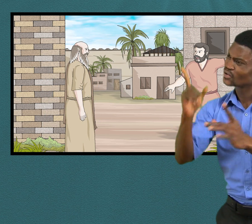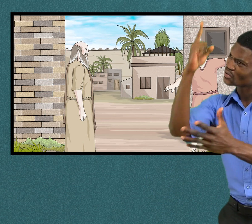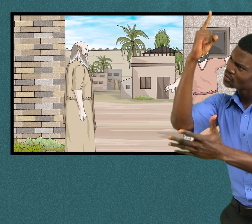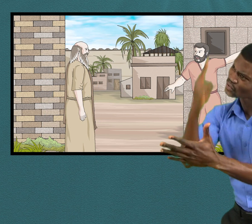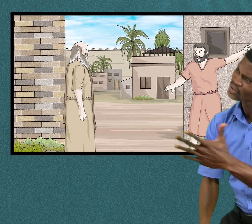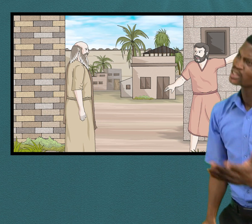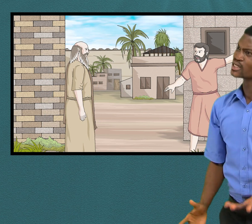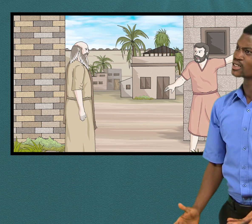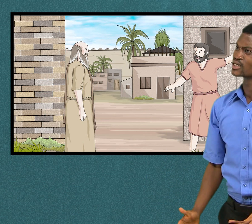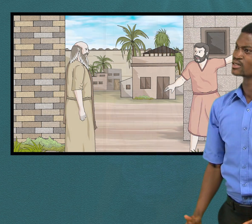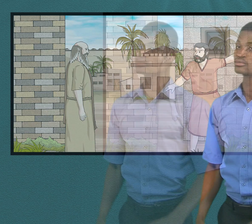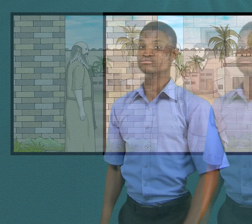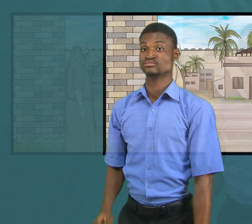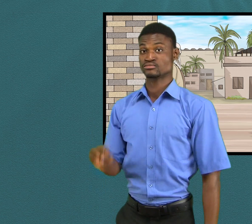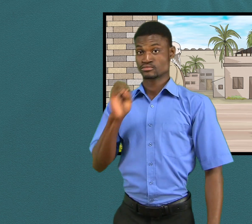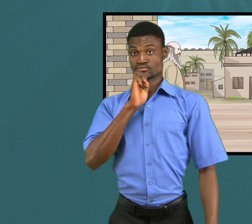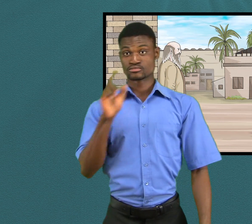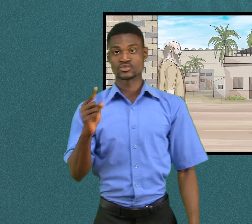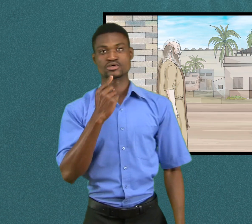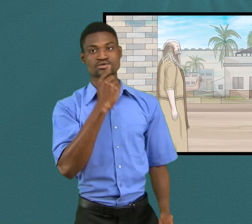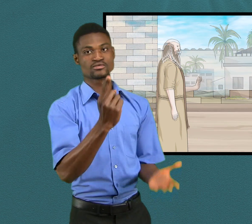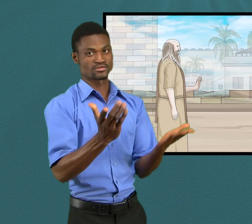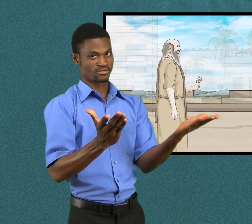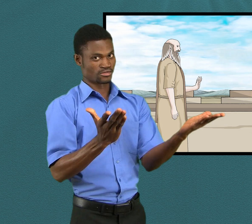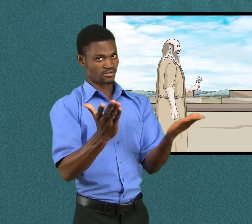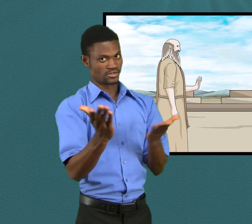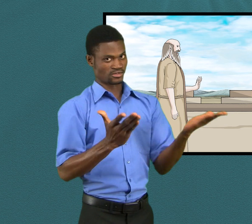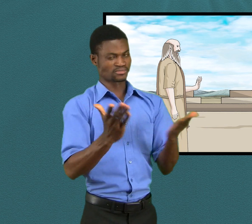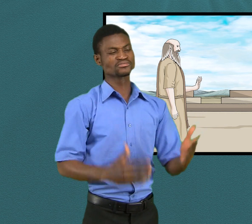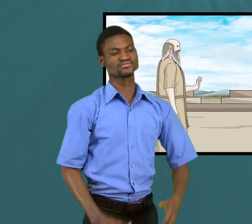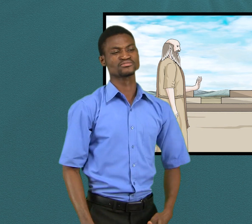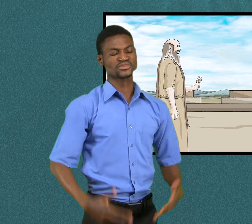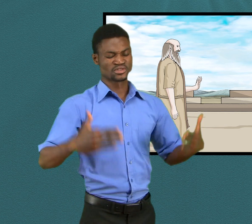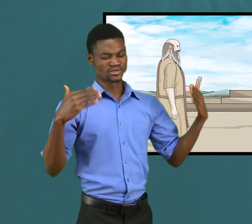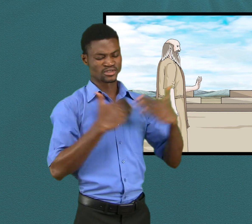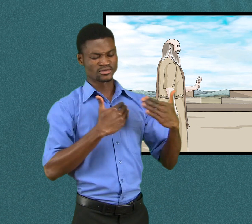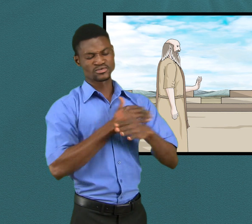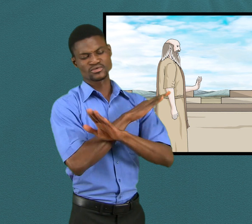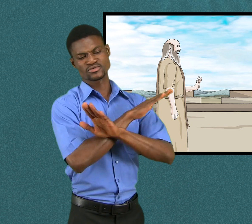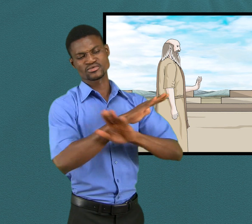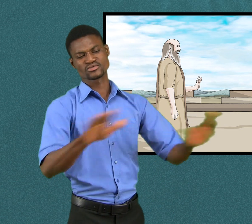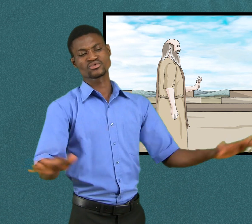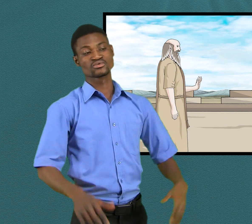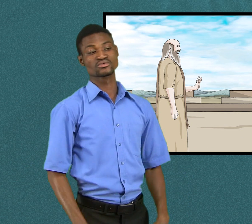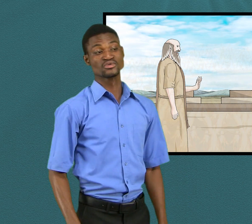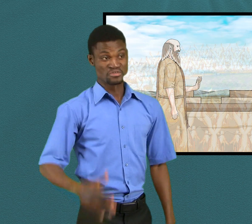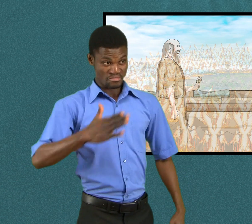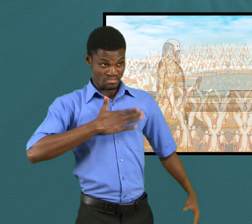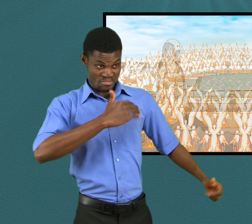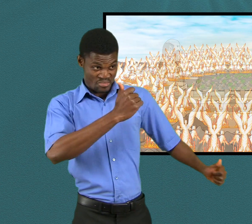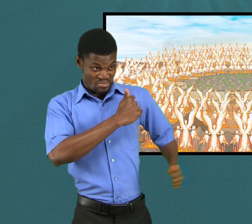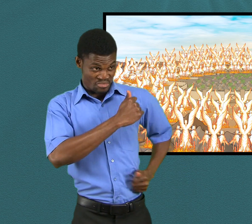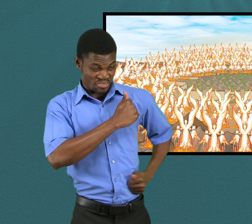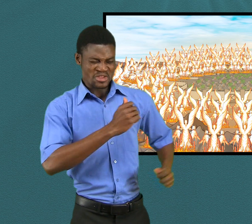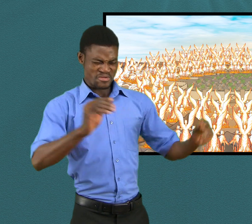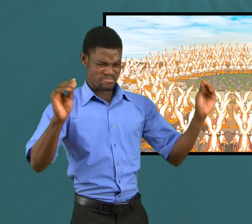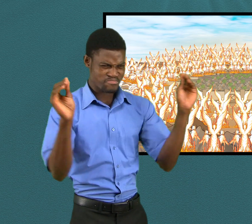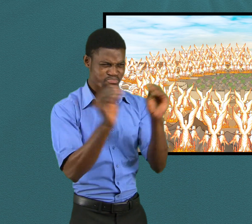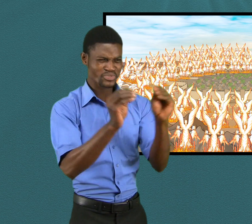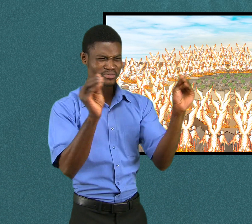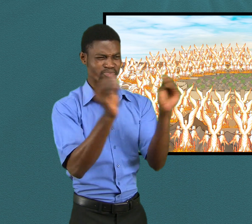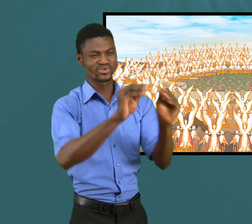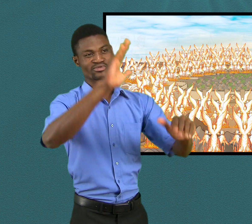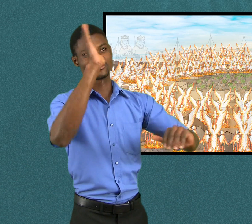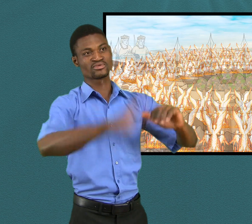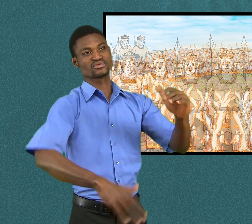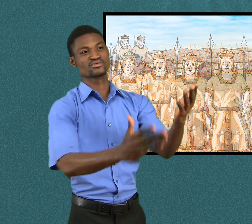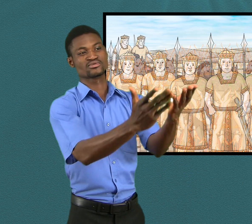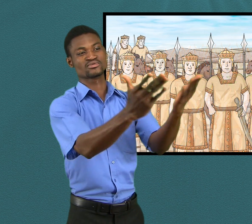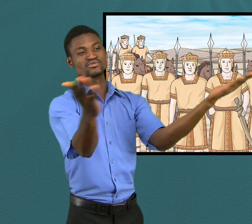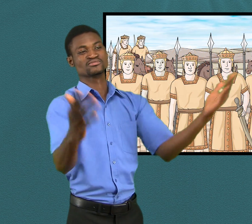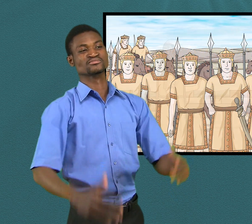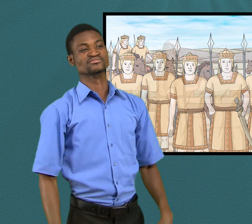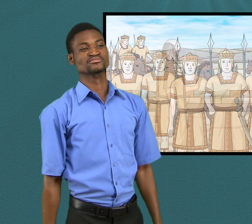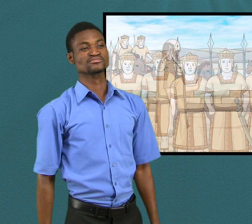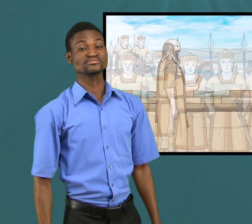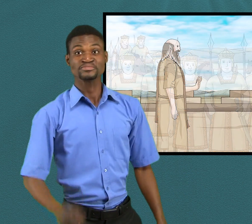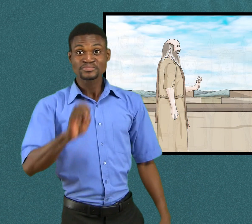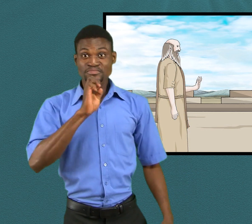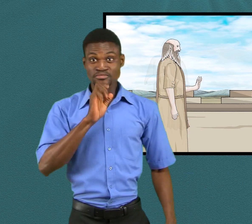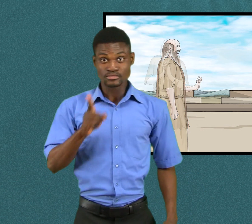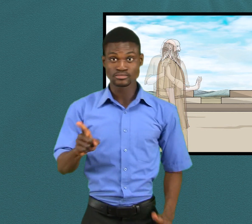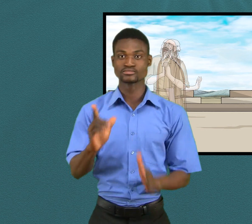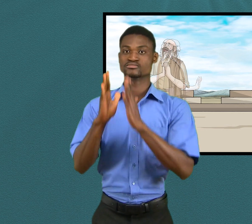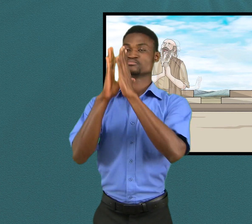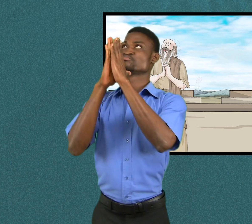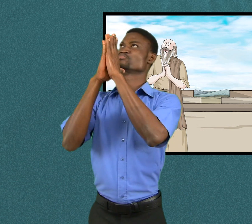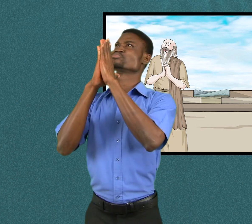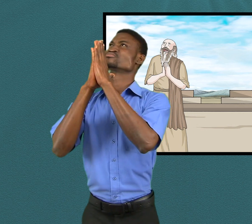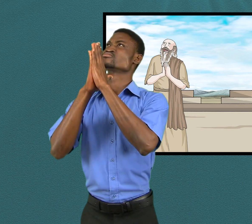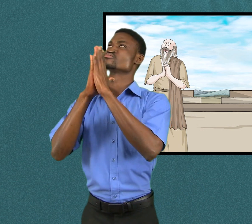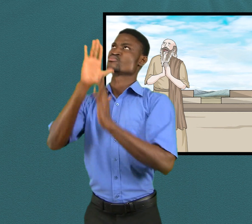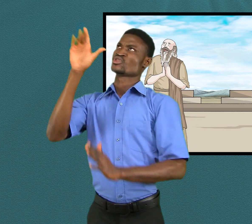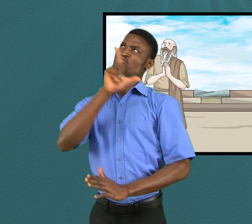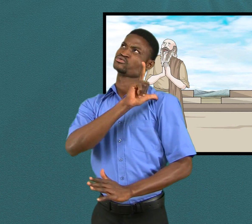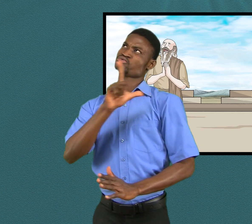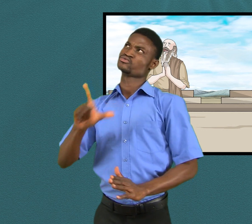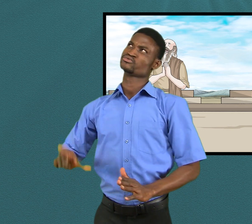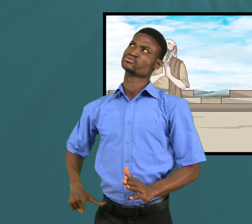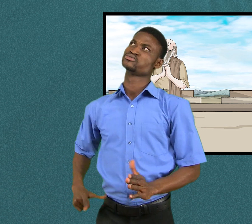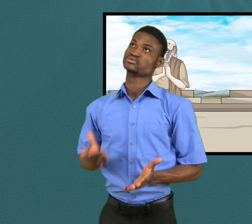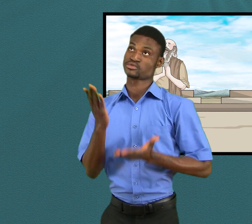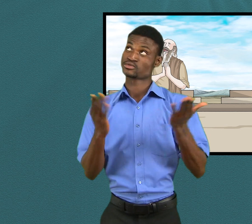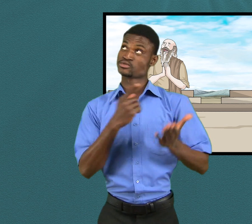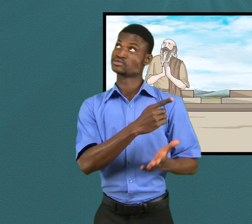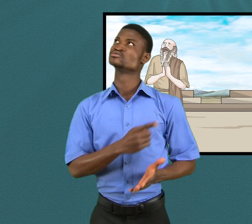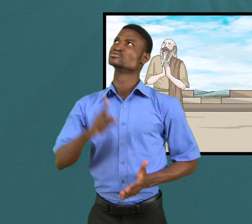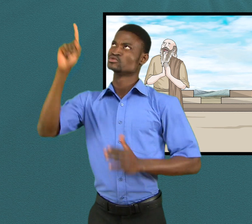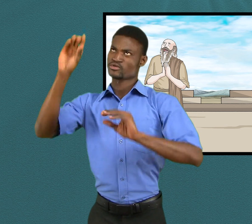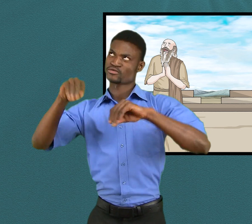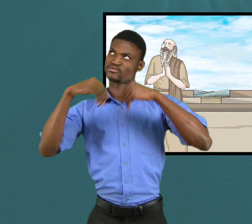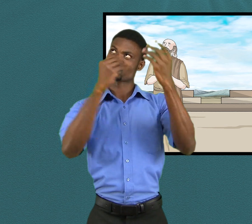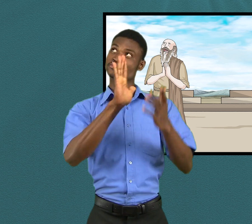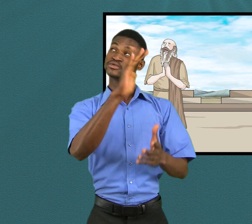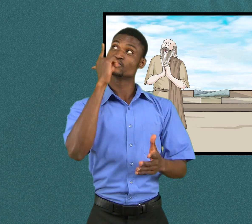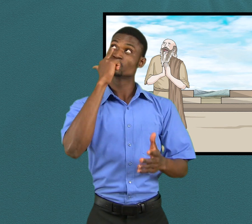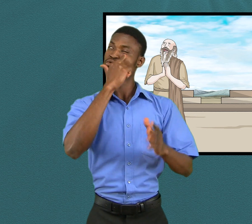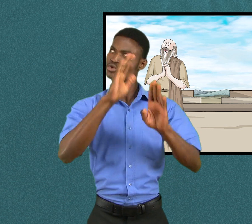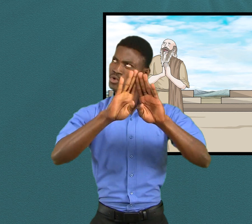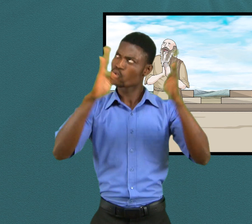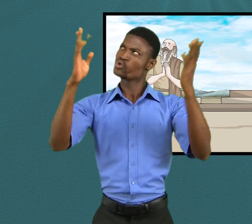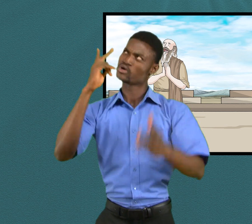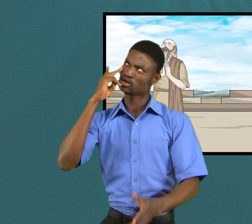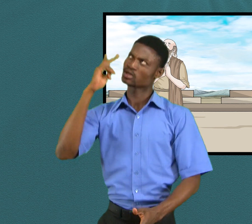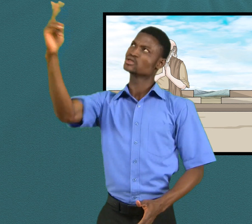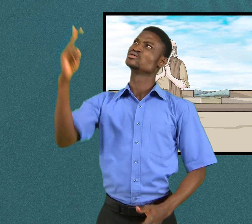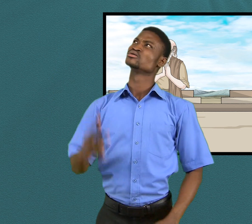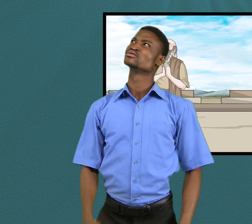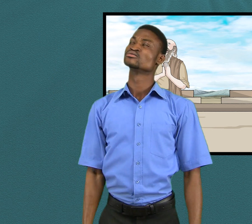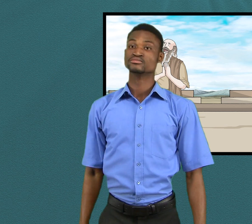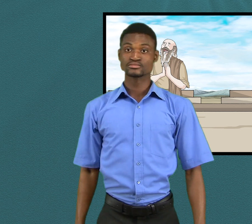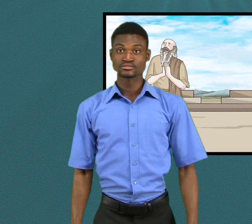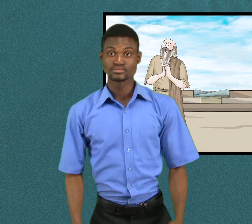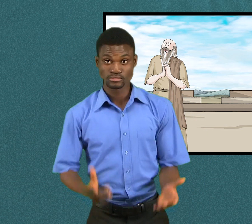“Do not be afraid,” Elisha answered, “for those who are with us are more than those who are with them.”